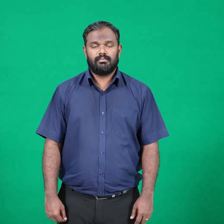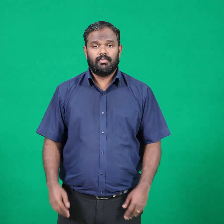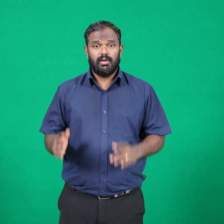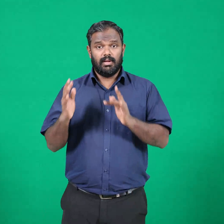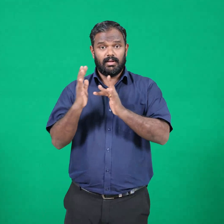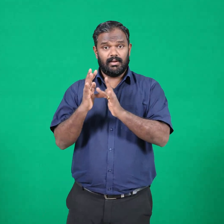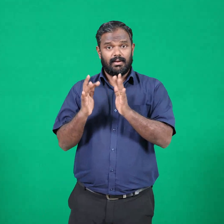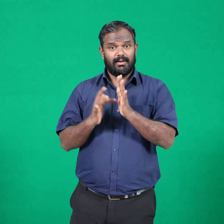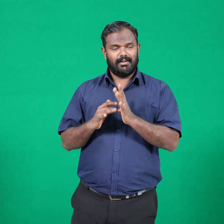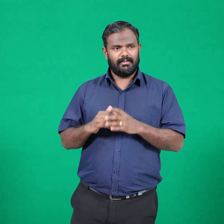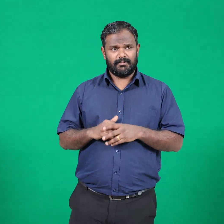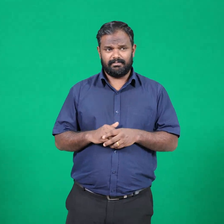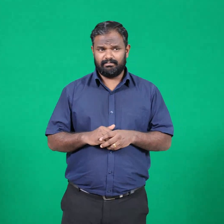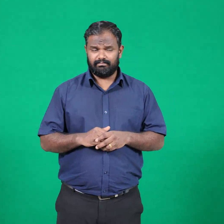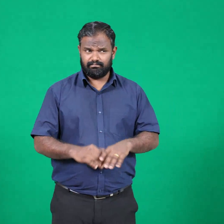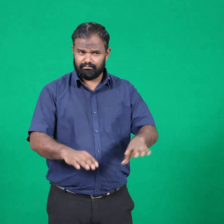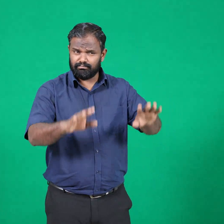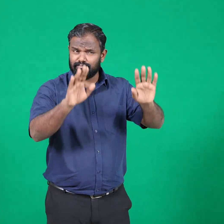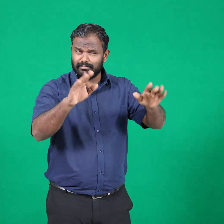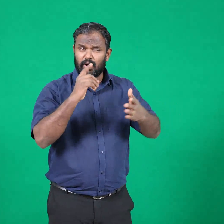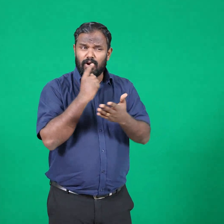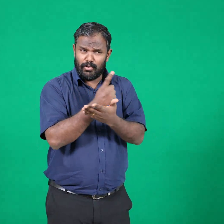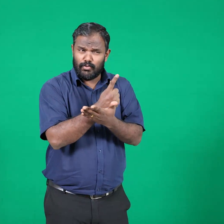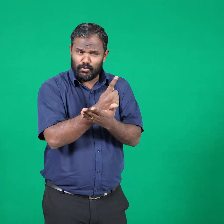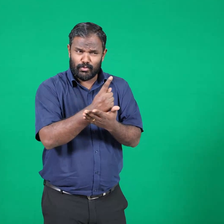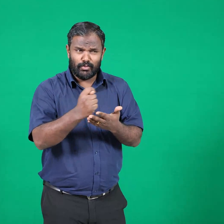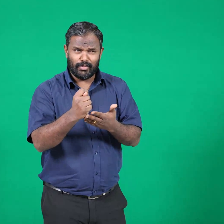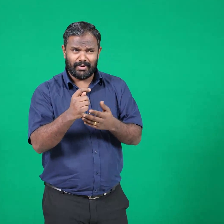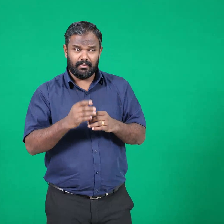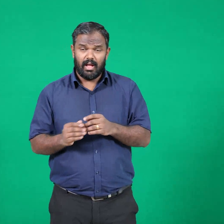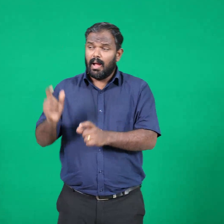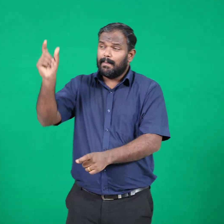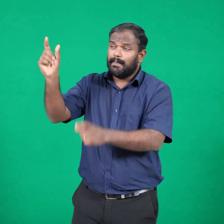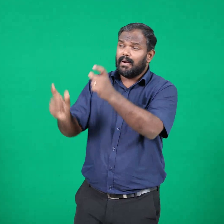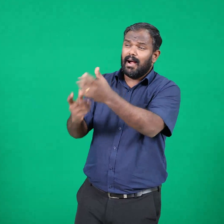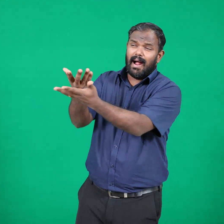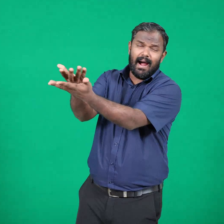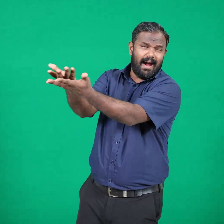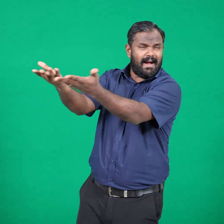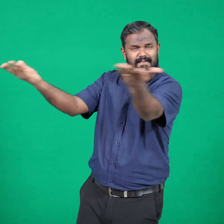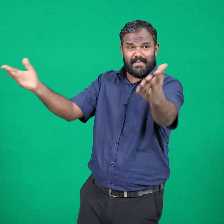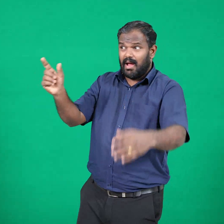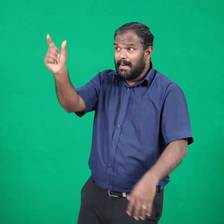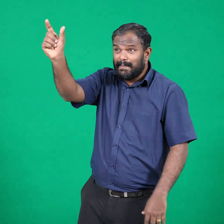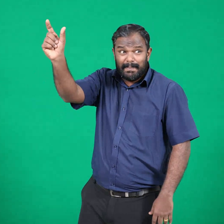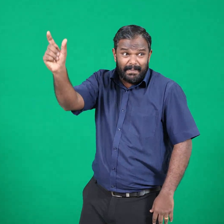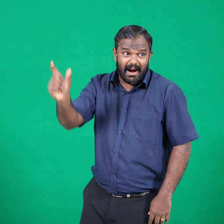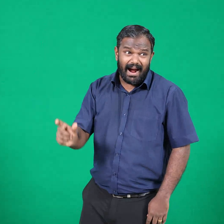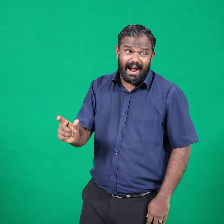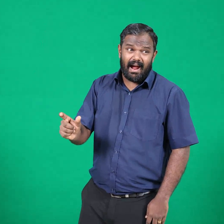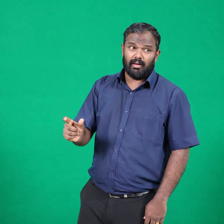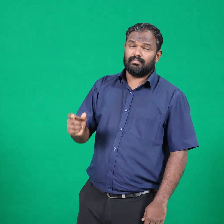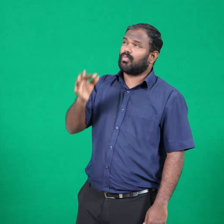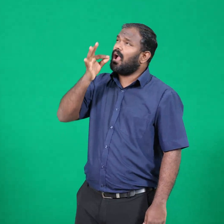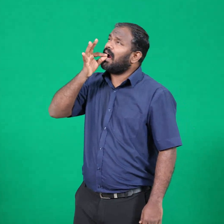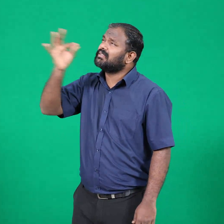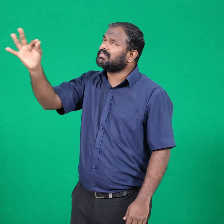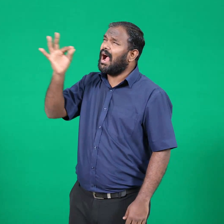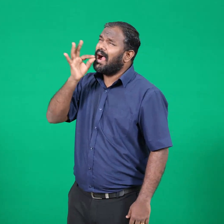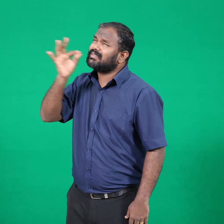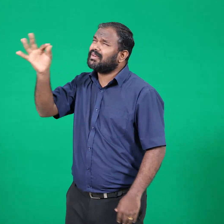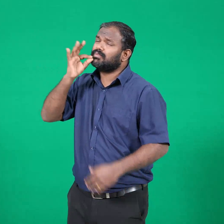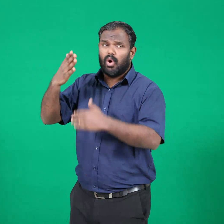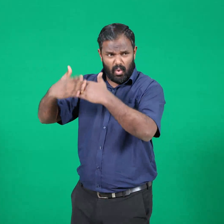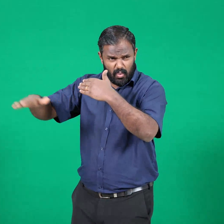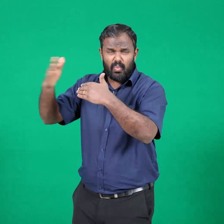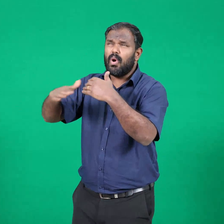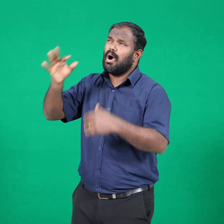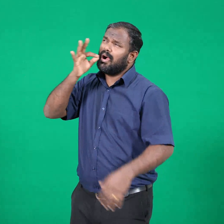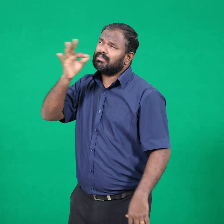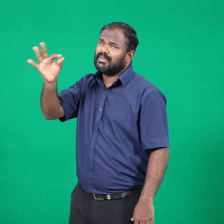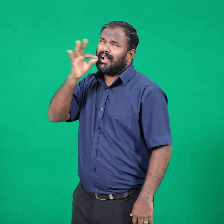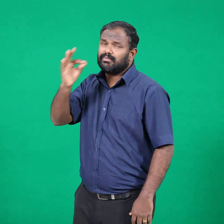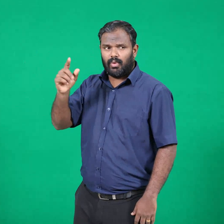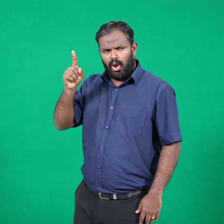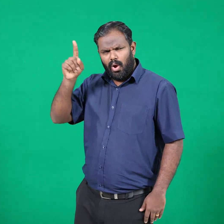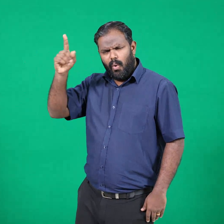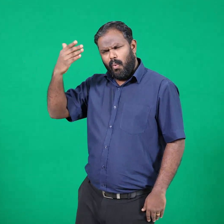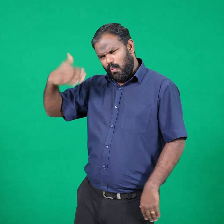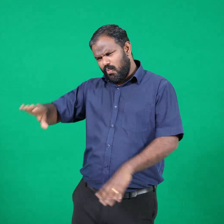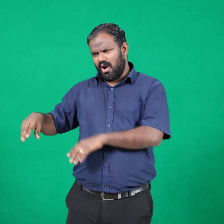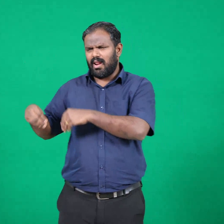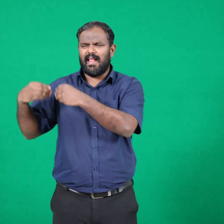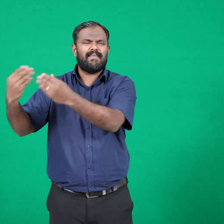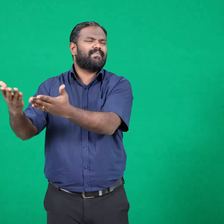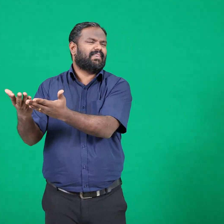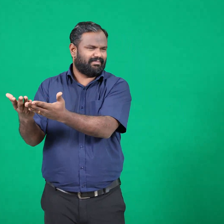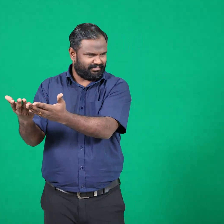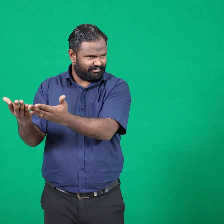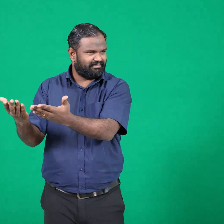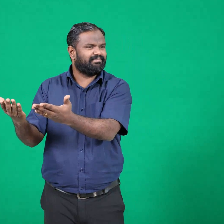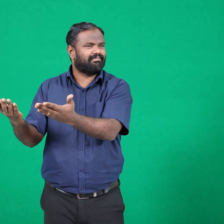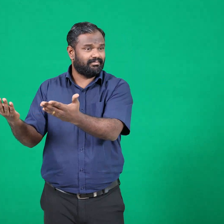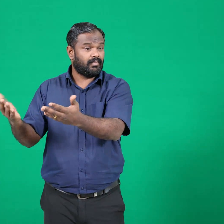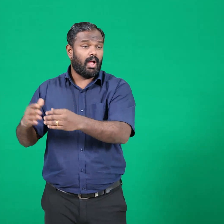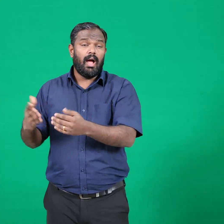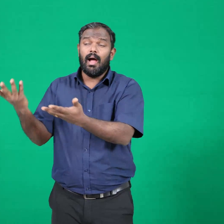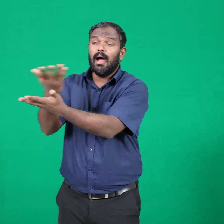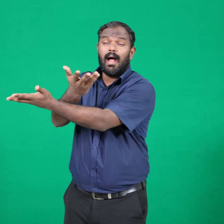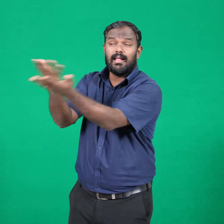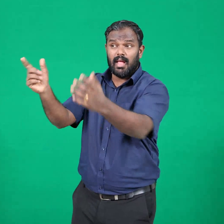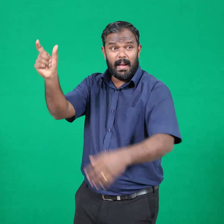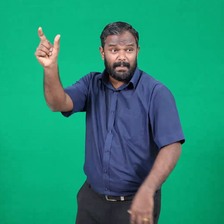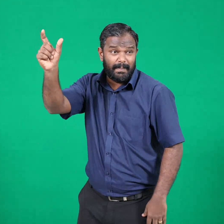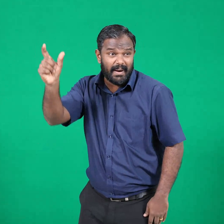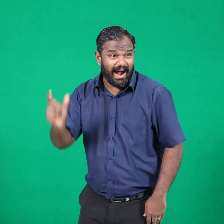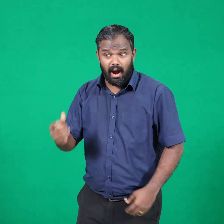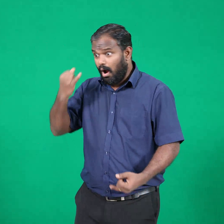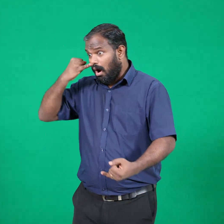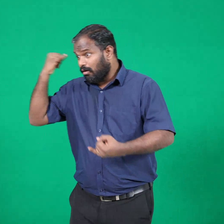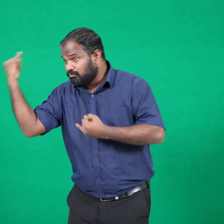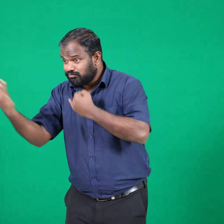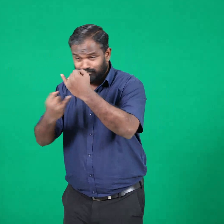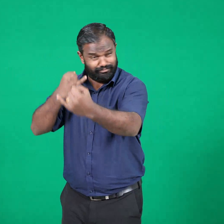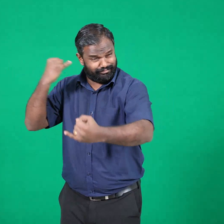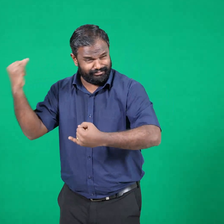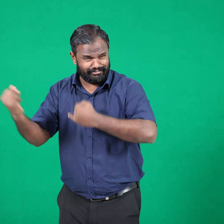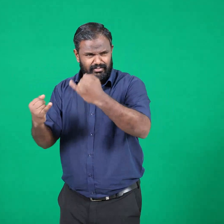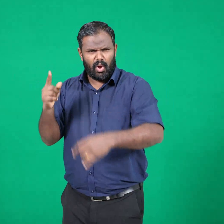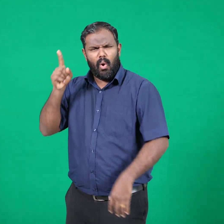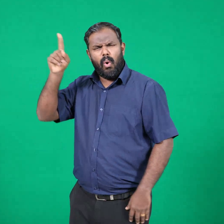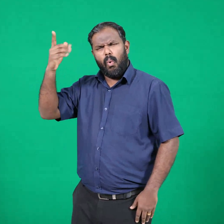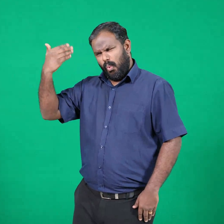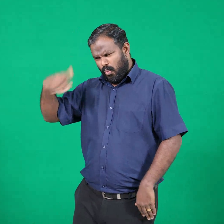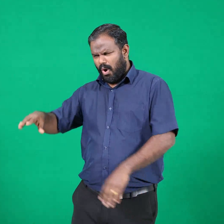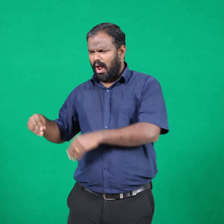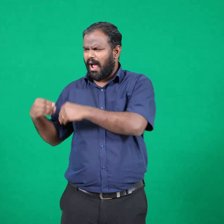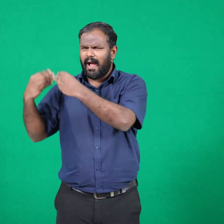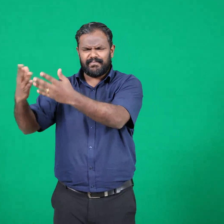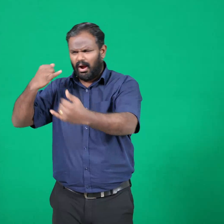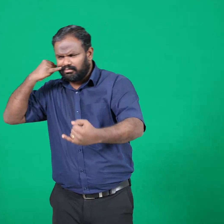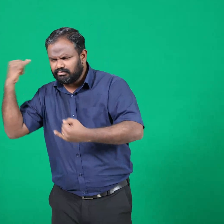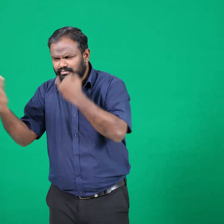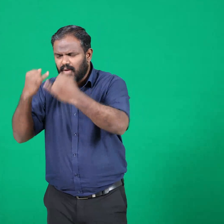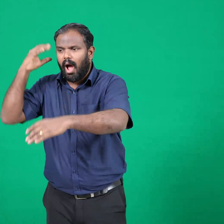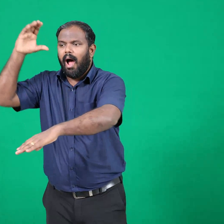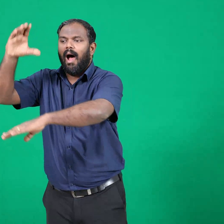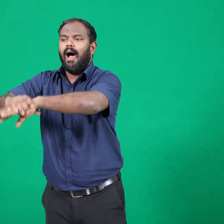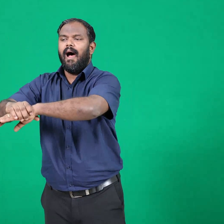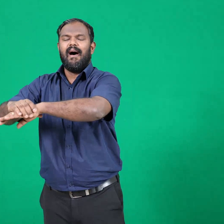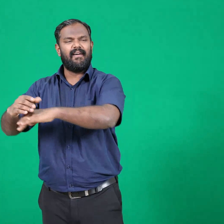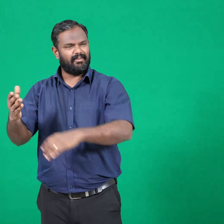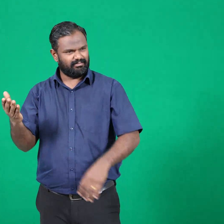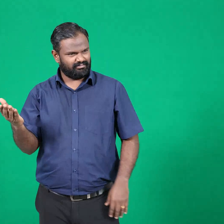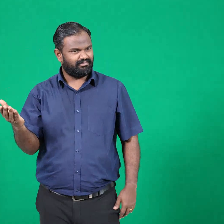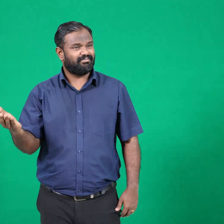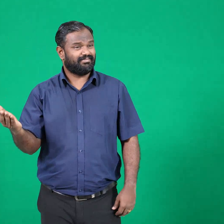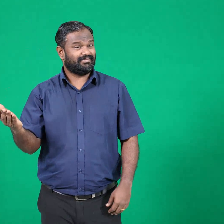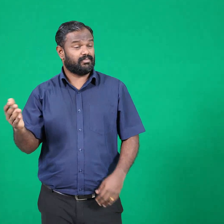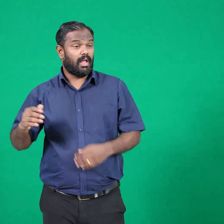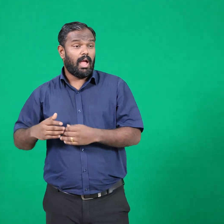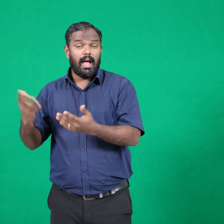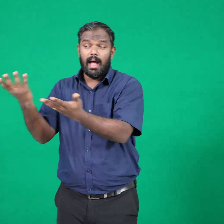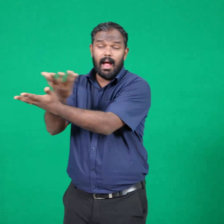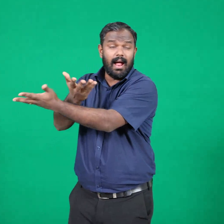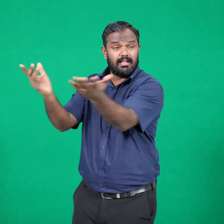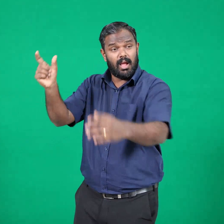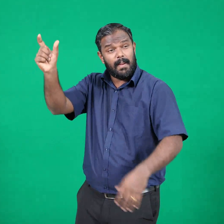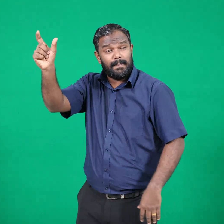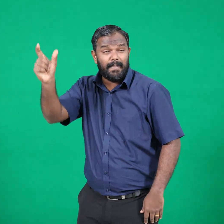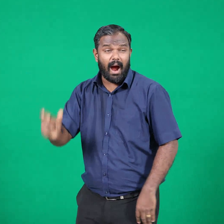For everyone who asks receives; he who seeks finds; and to him who knocks, the door will be opened.